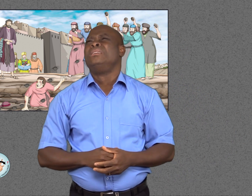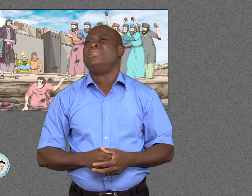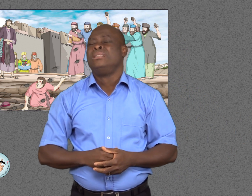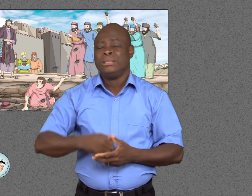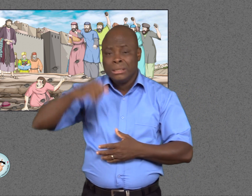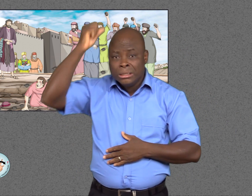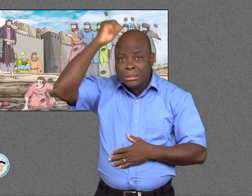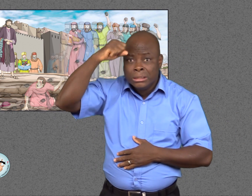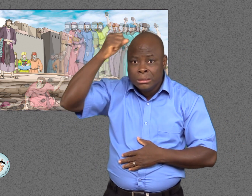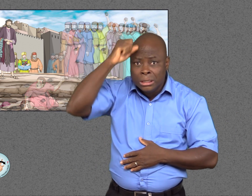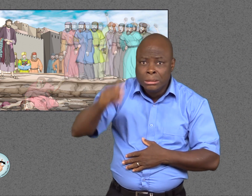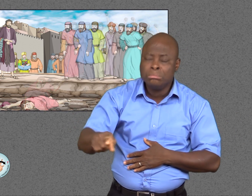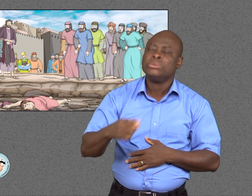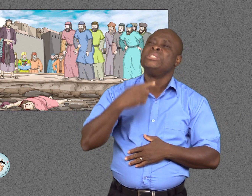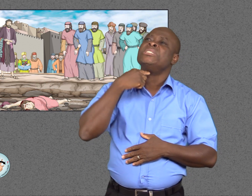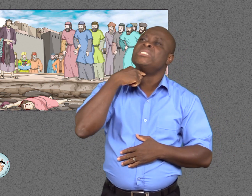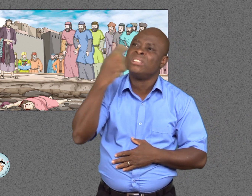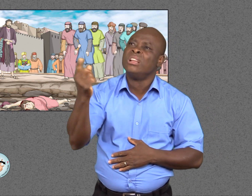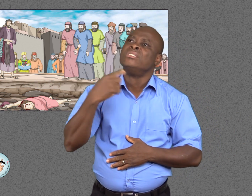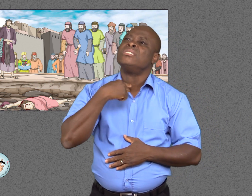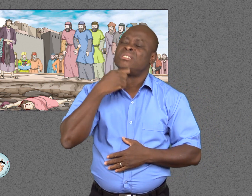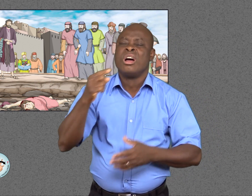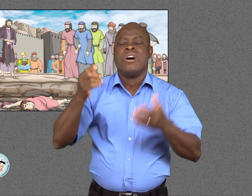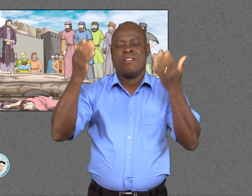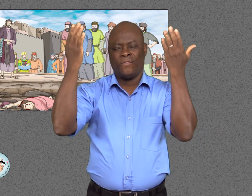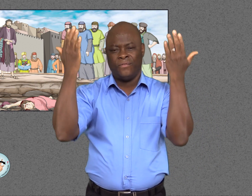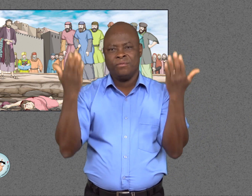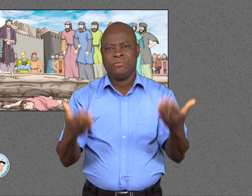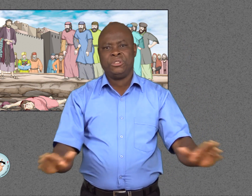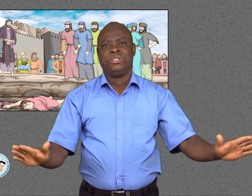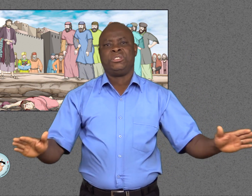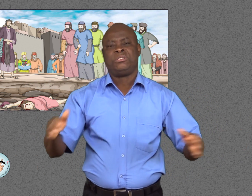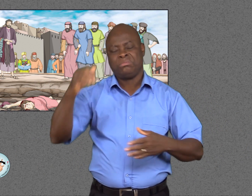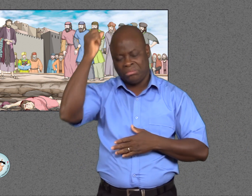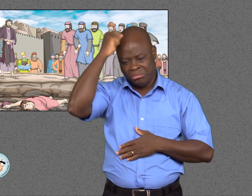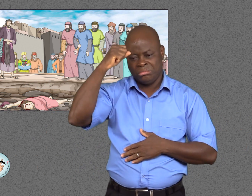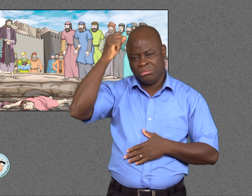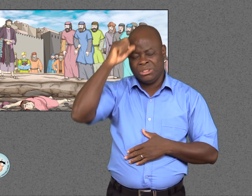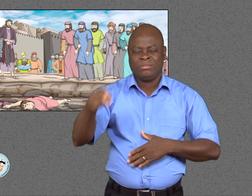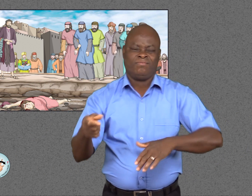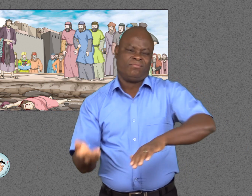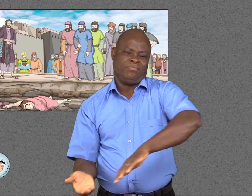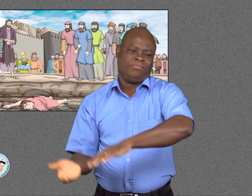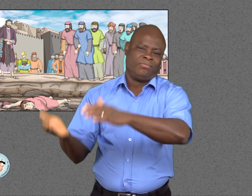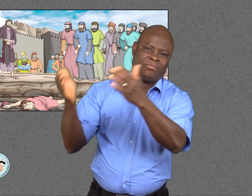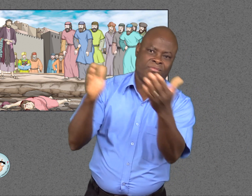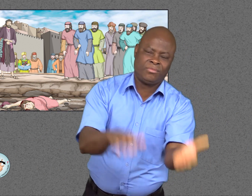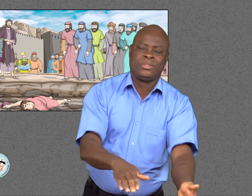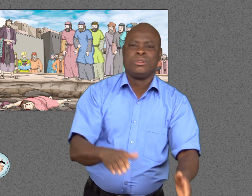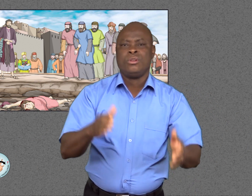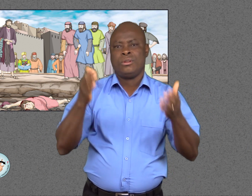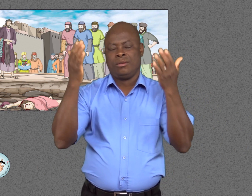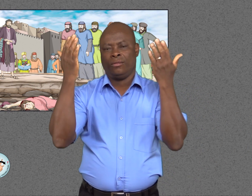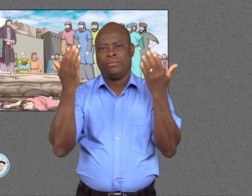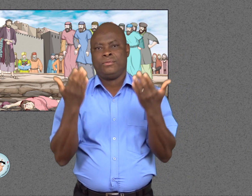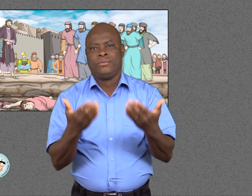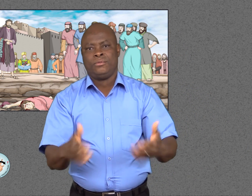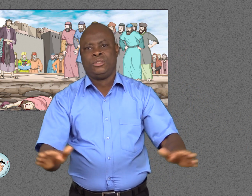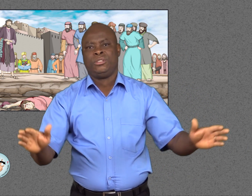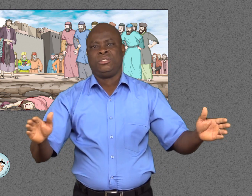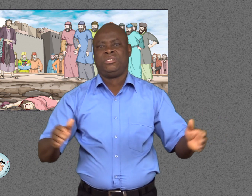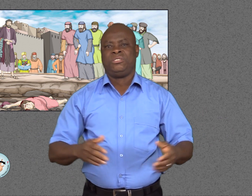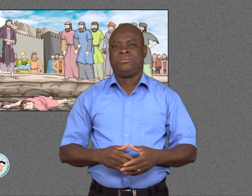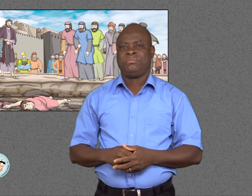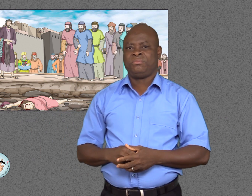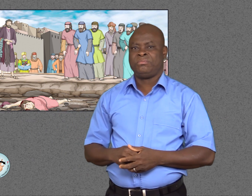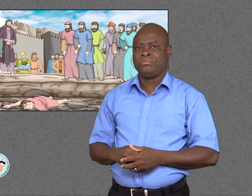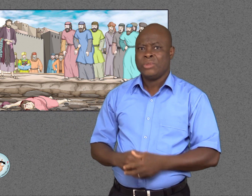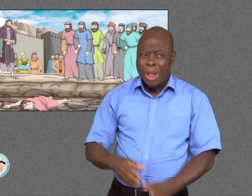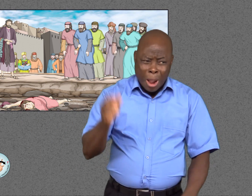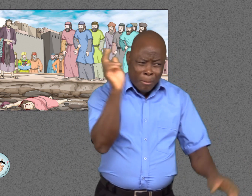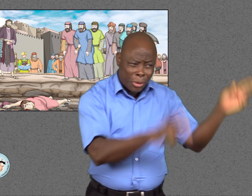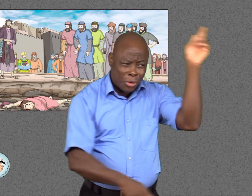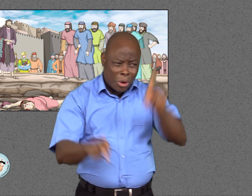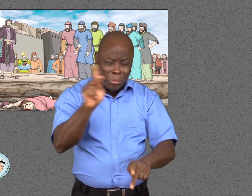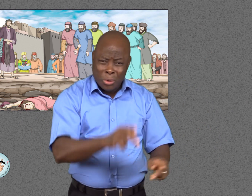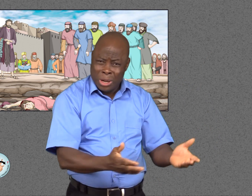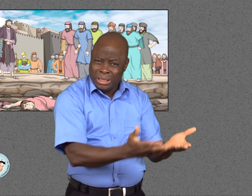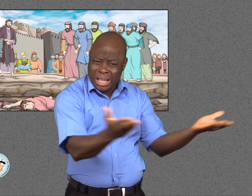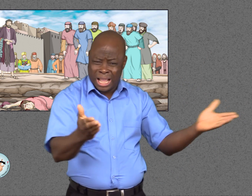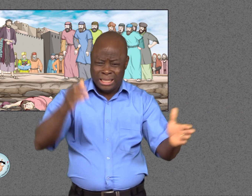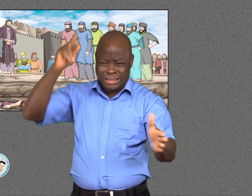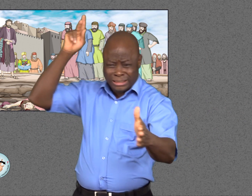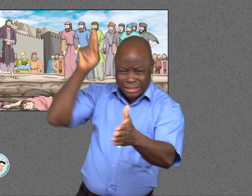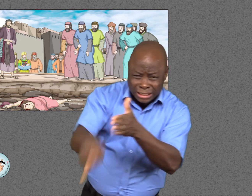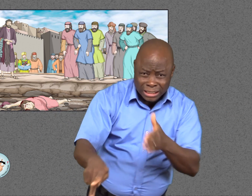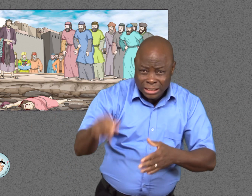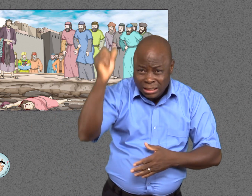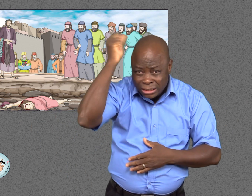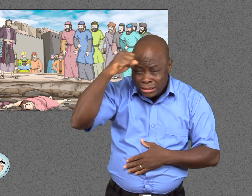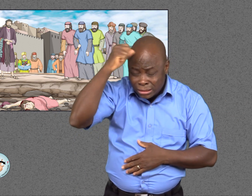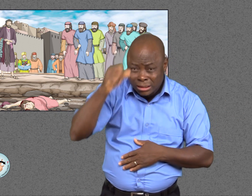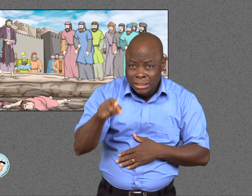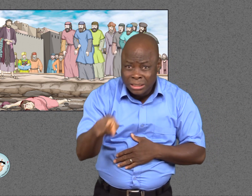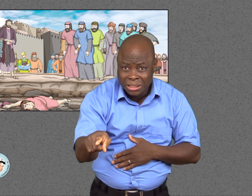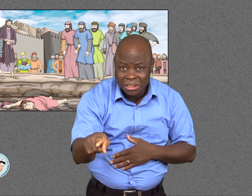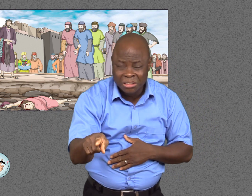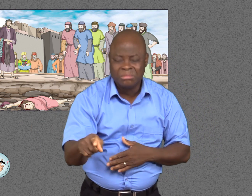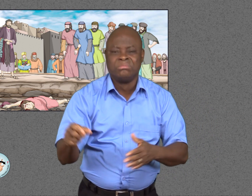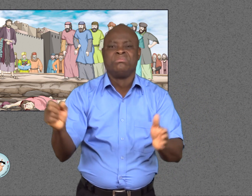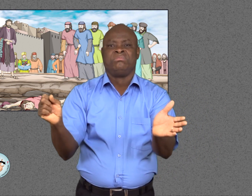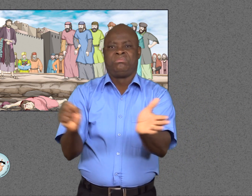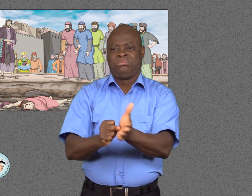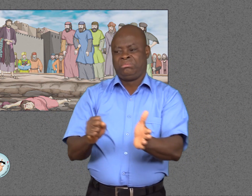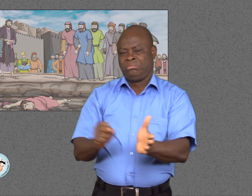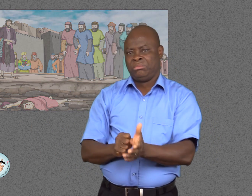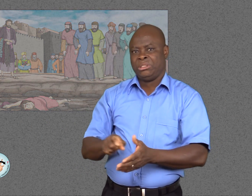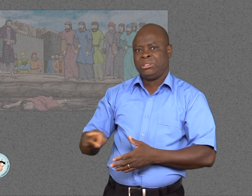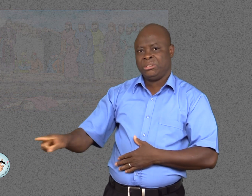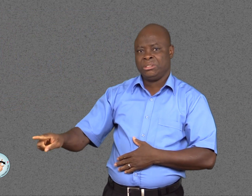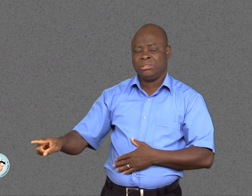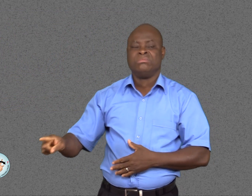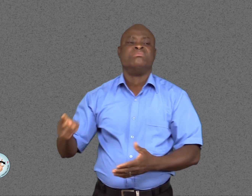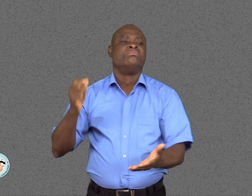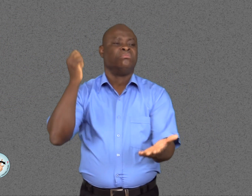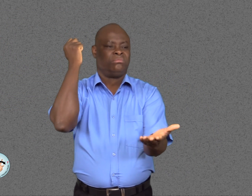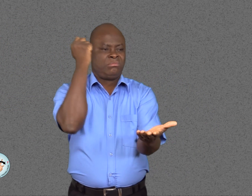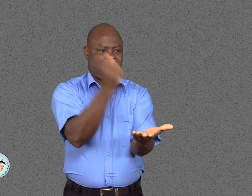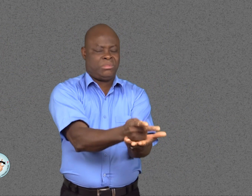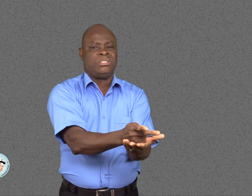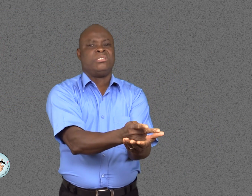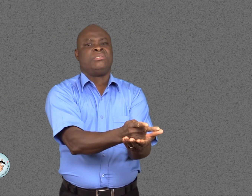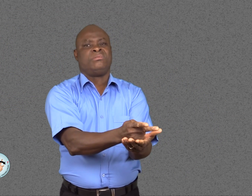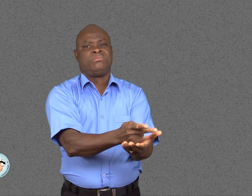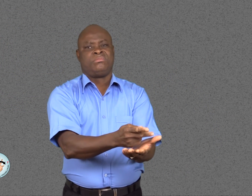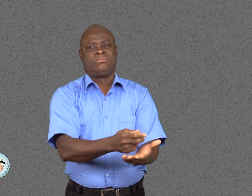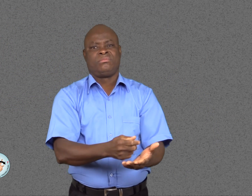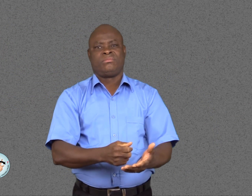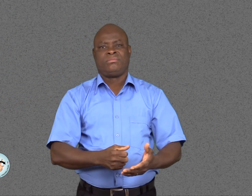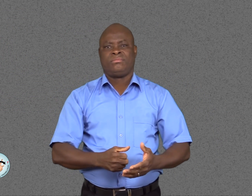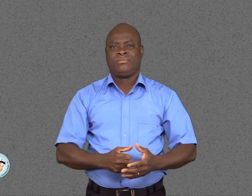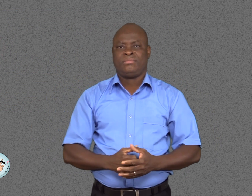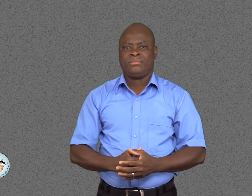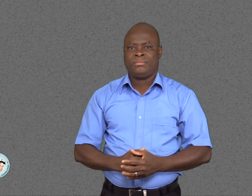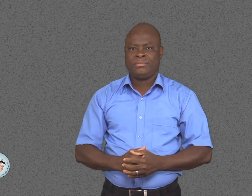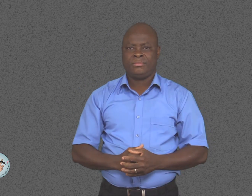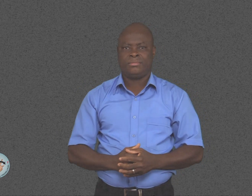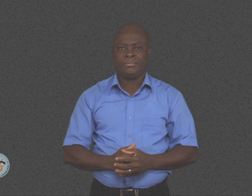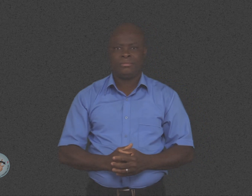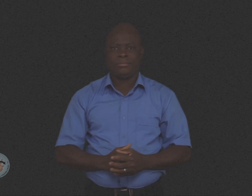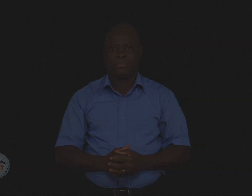And when he had said this, he fell asleep. And Saul was there, giving approval to Stephen’s death. On that day a great persecution broke out against the church in Jerusalem, and all except the apostles were scattered throughout Judea and Samaria.